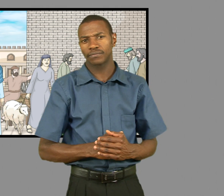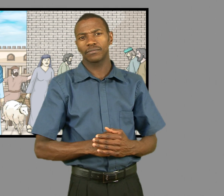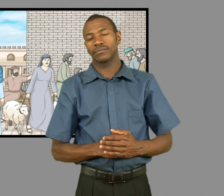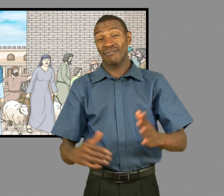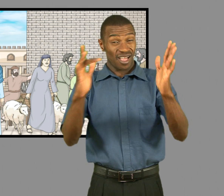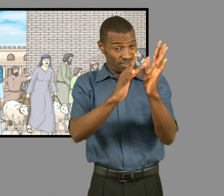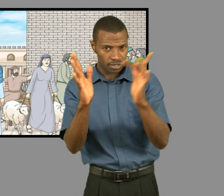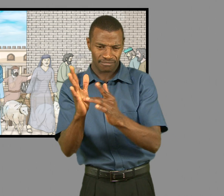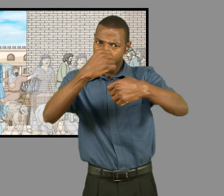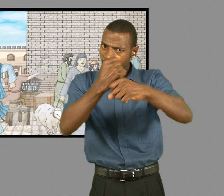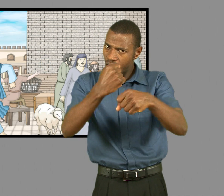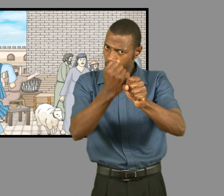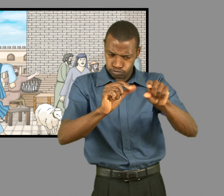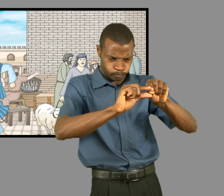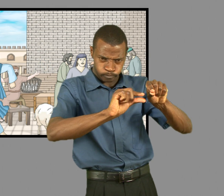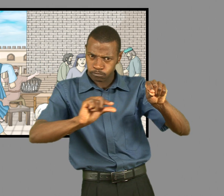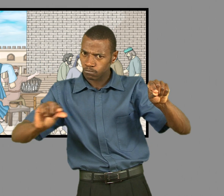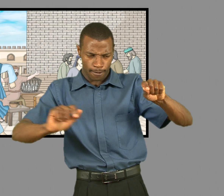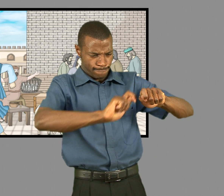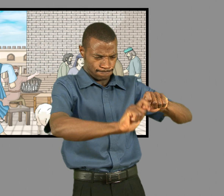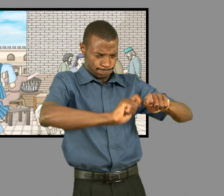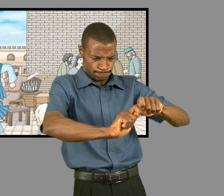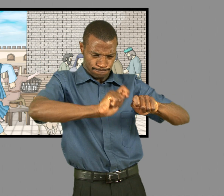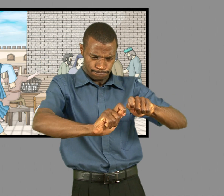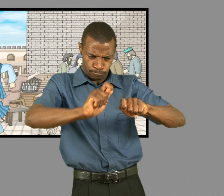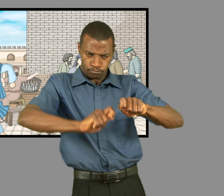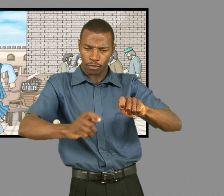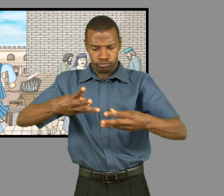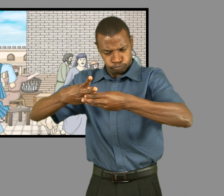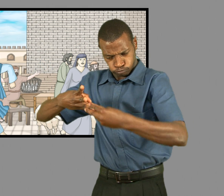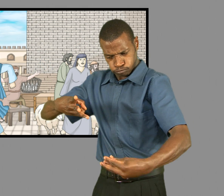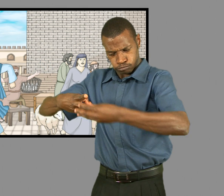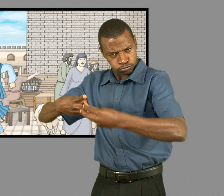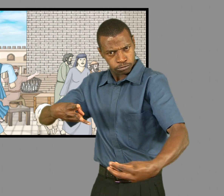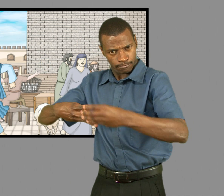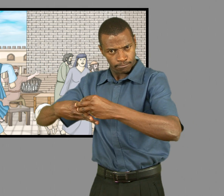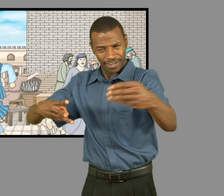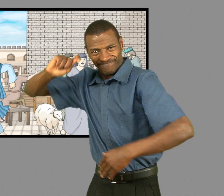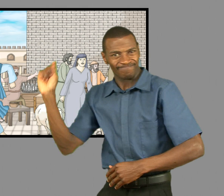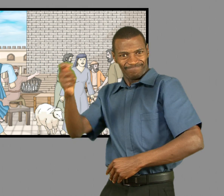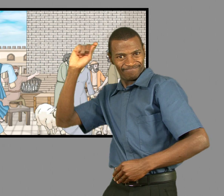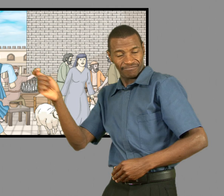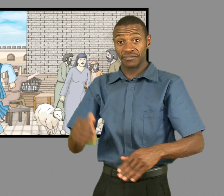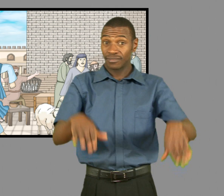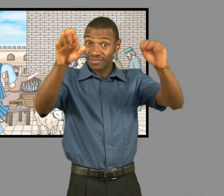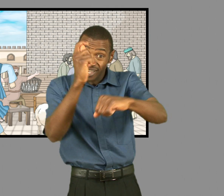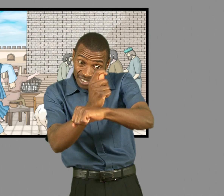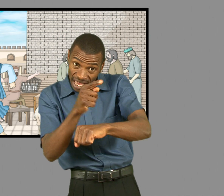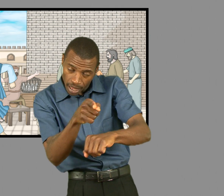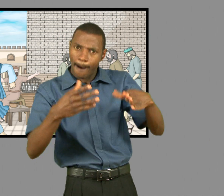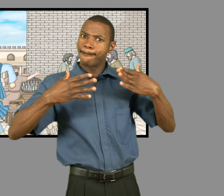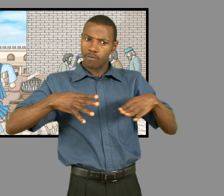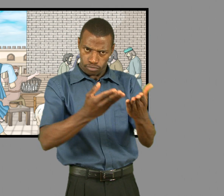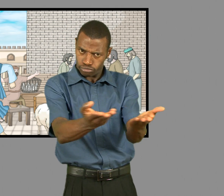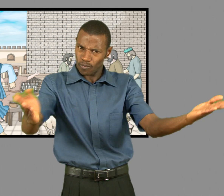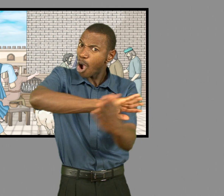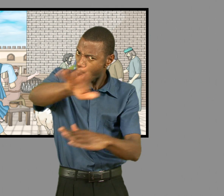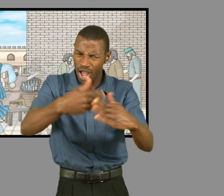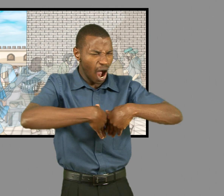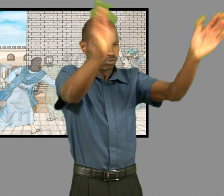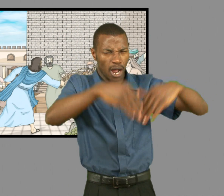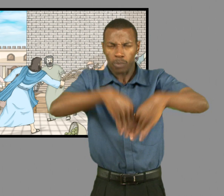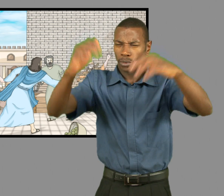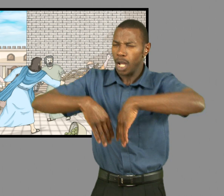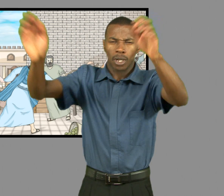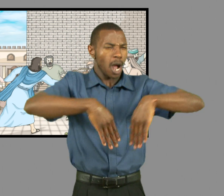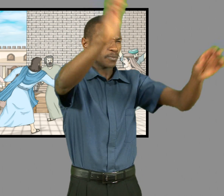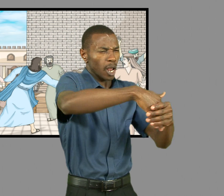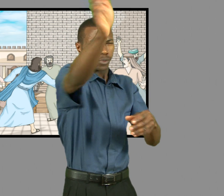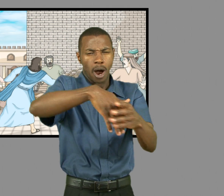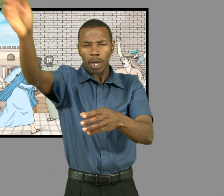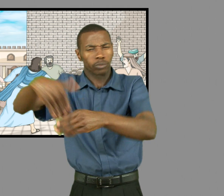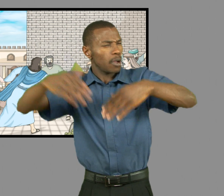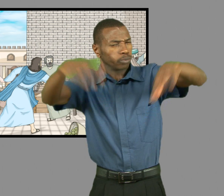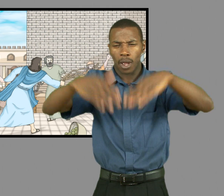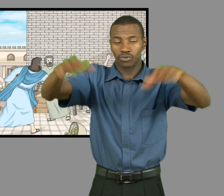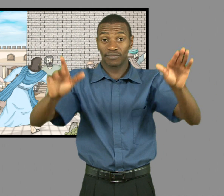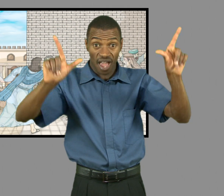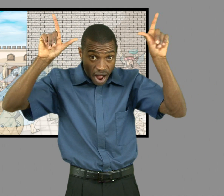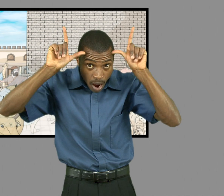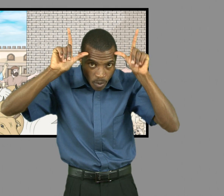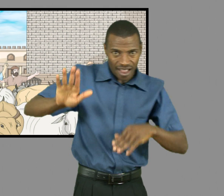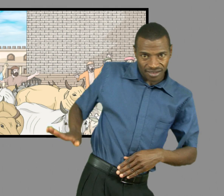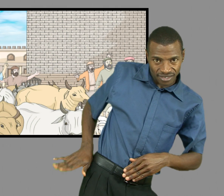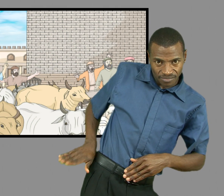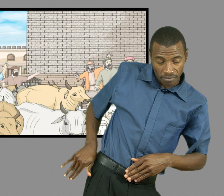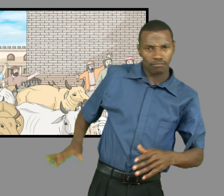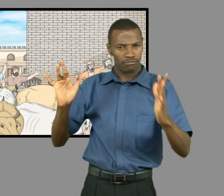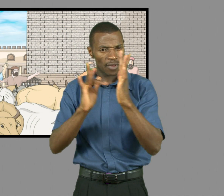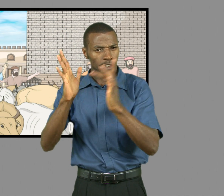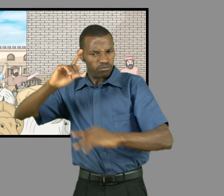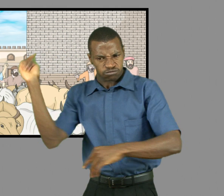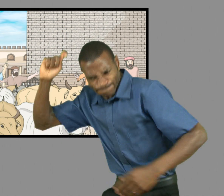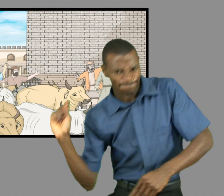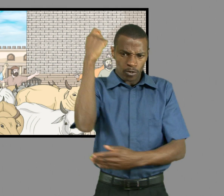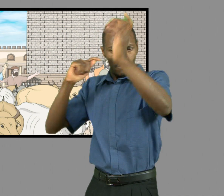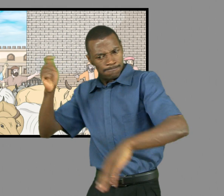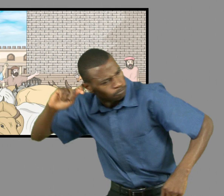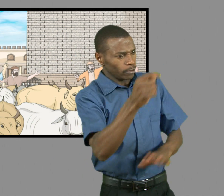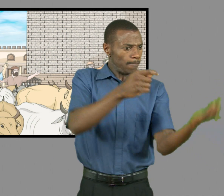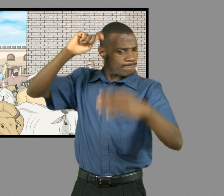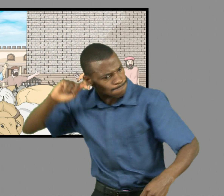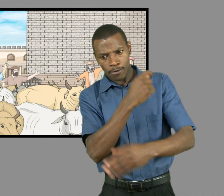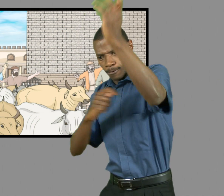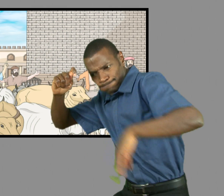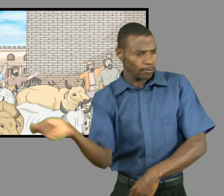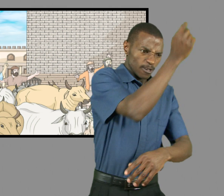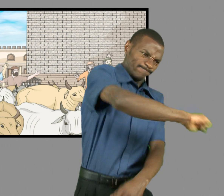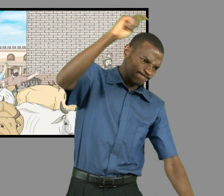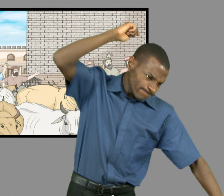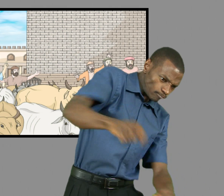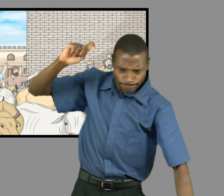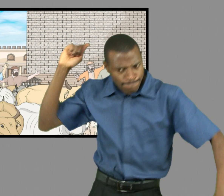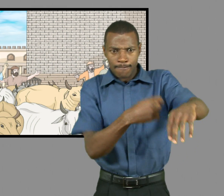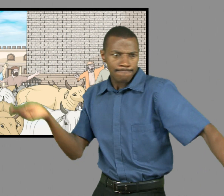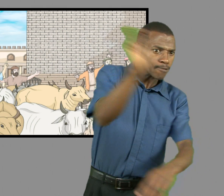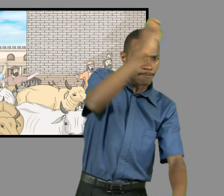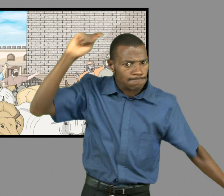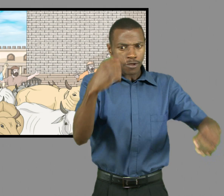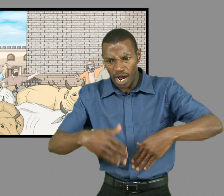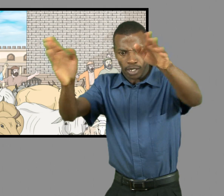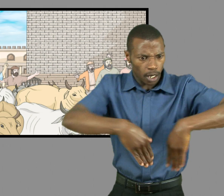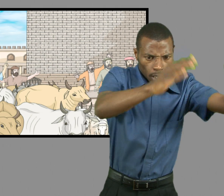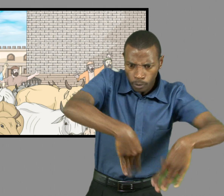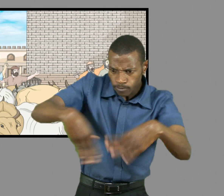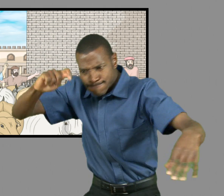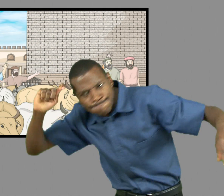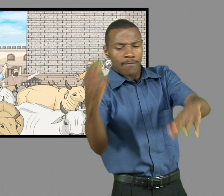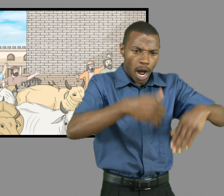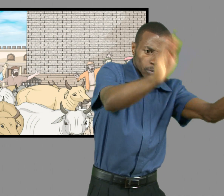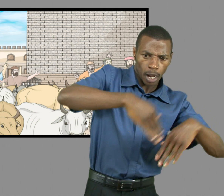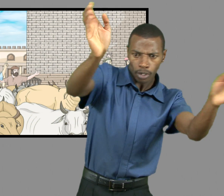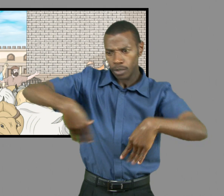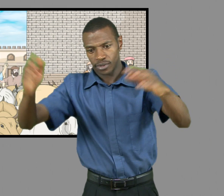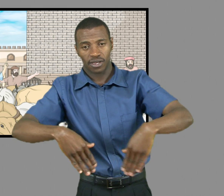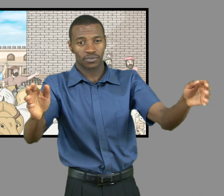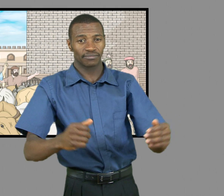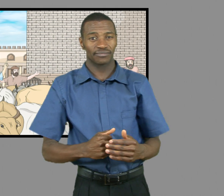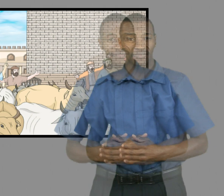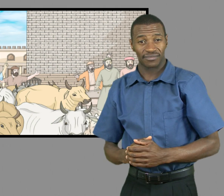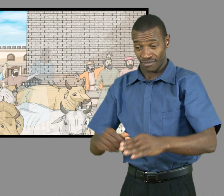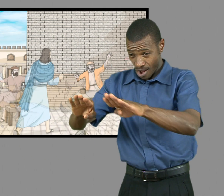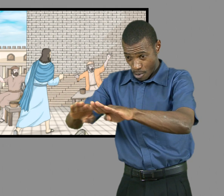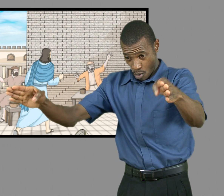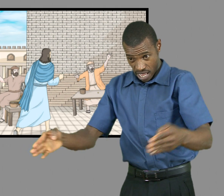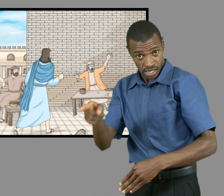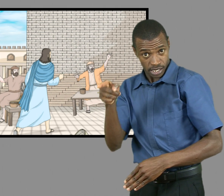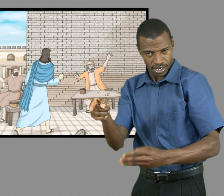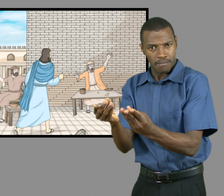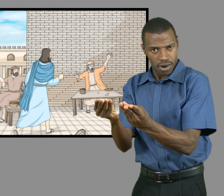So He made a whip out of cords and drove all from the temple courts, both sheep and cattle.